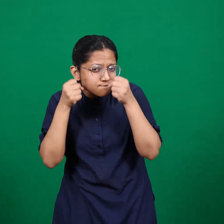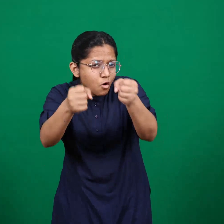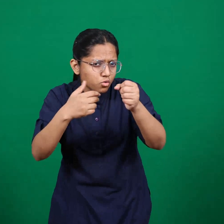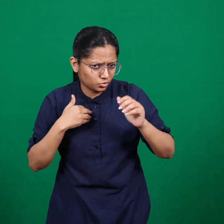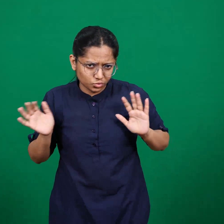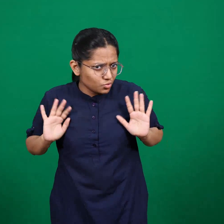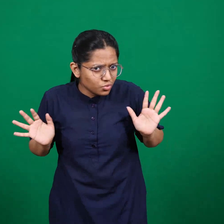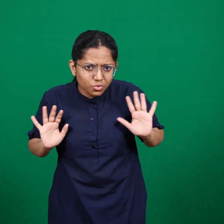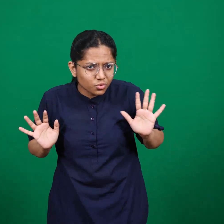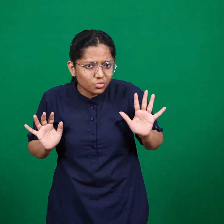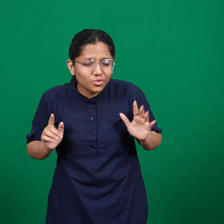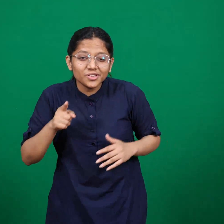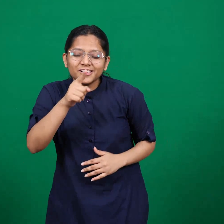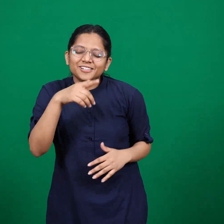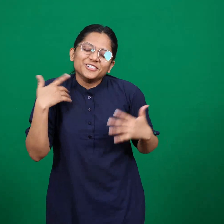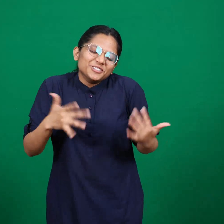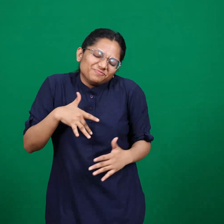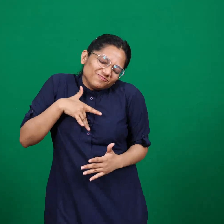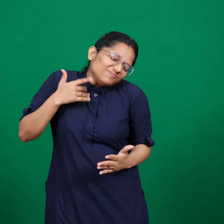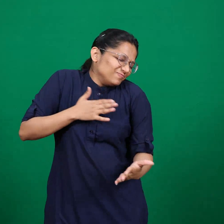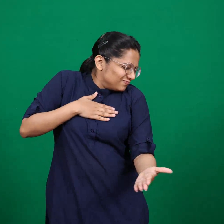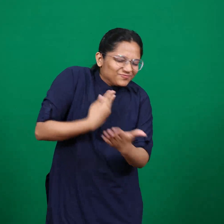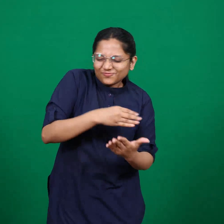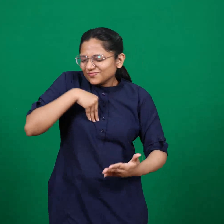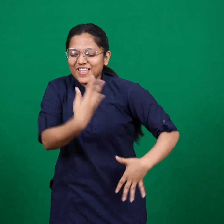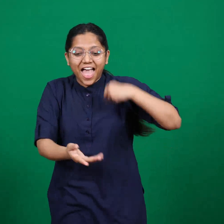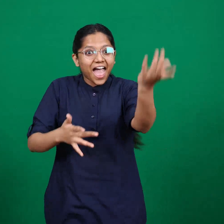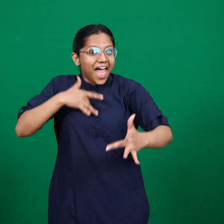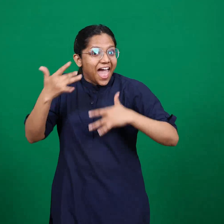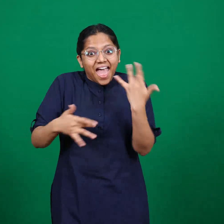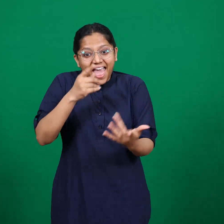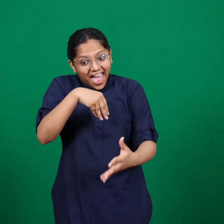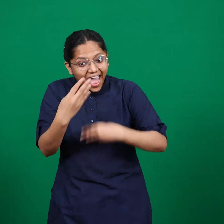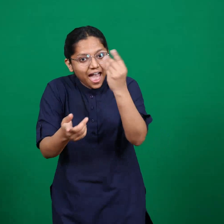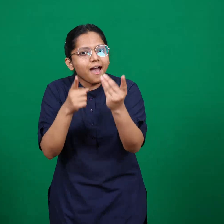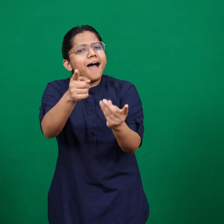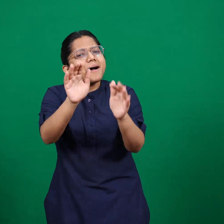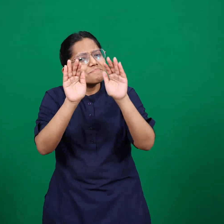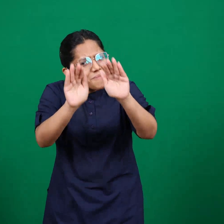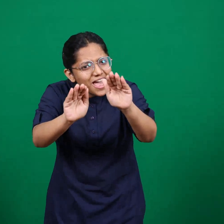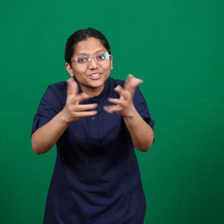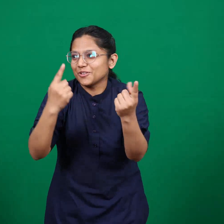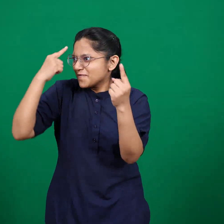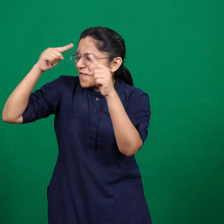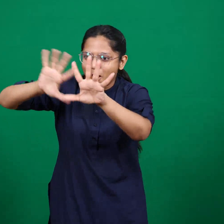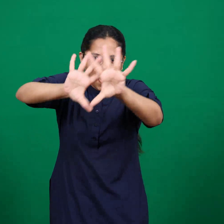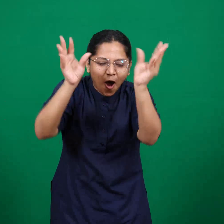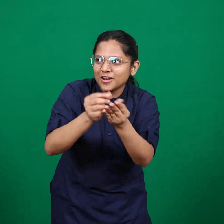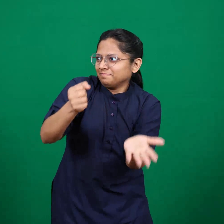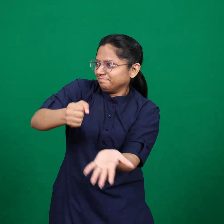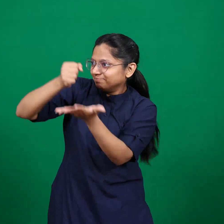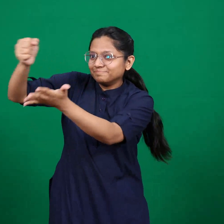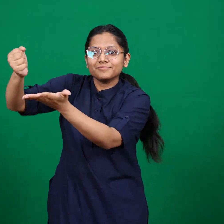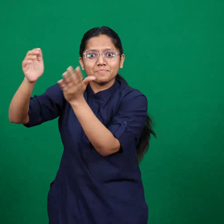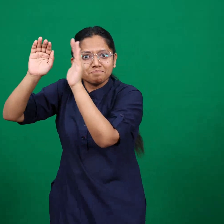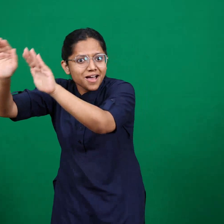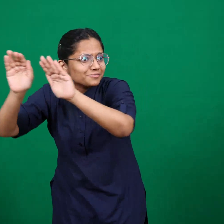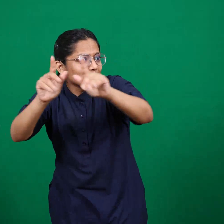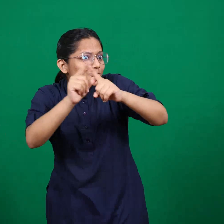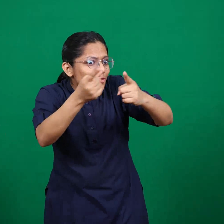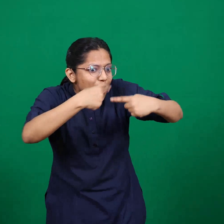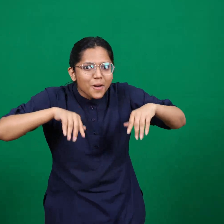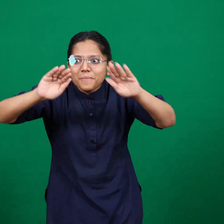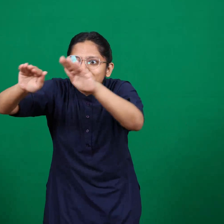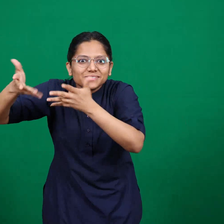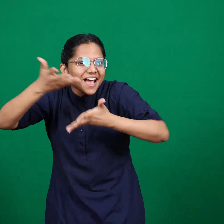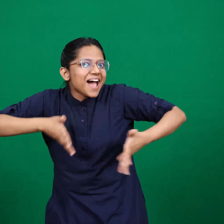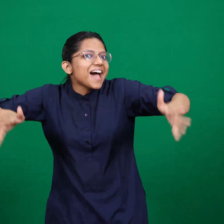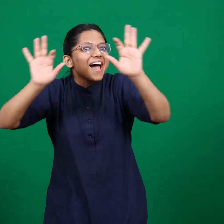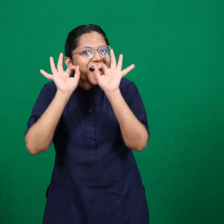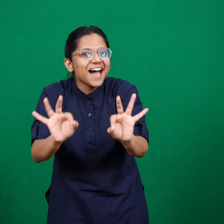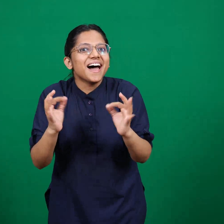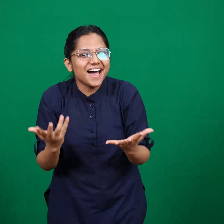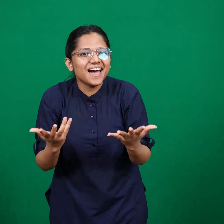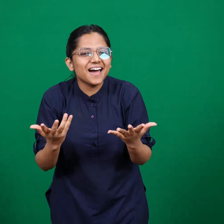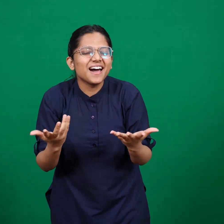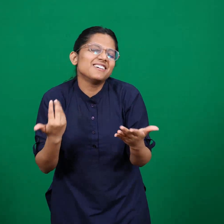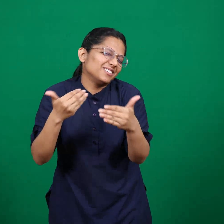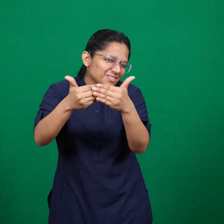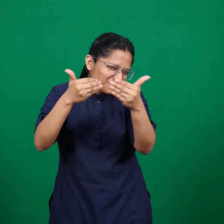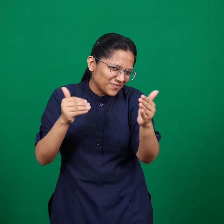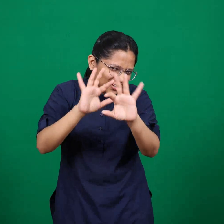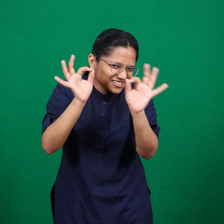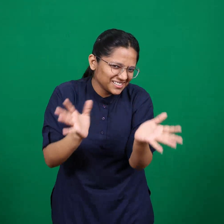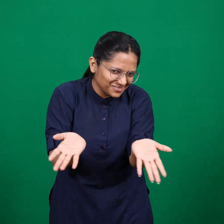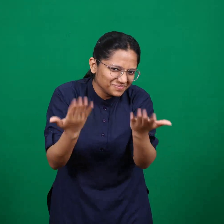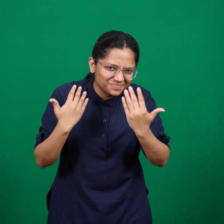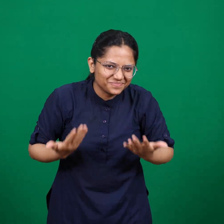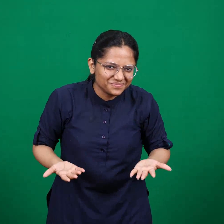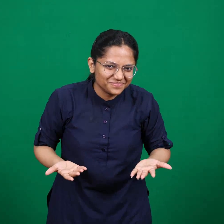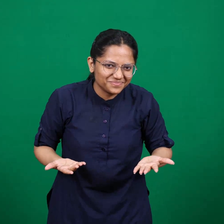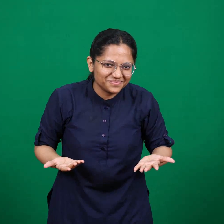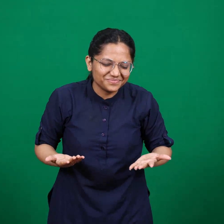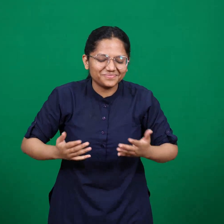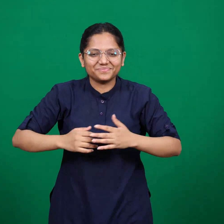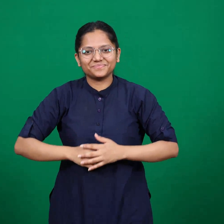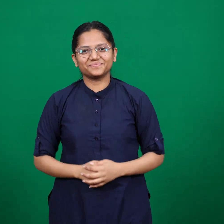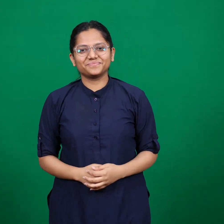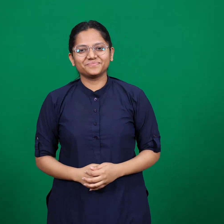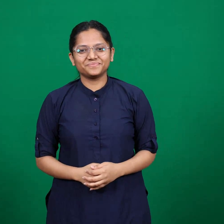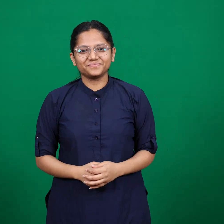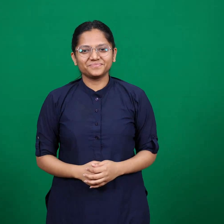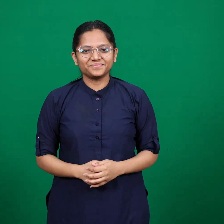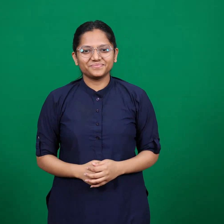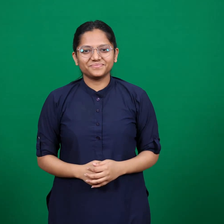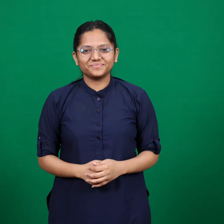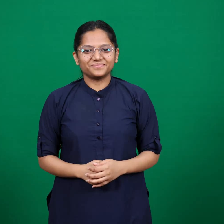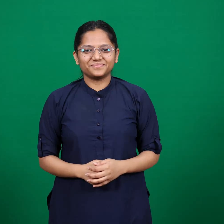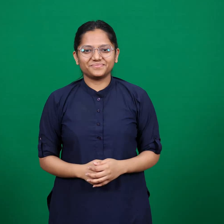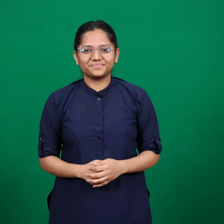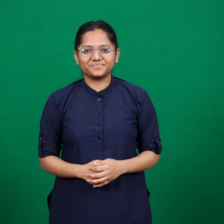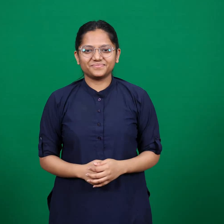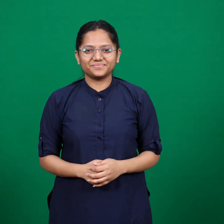This way, your gift will be prepared generously and not begrudgingly.